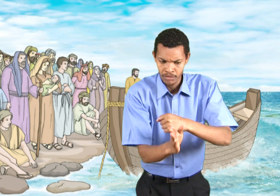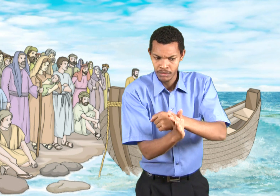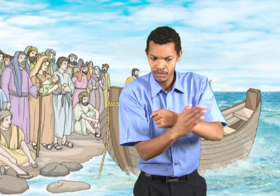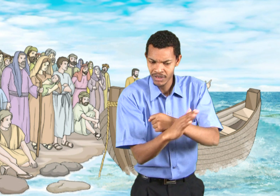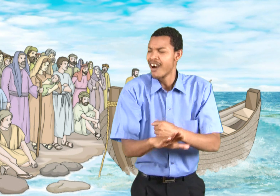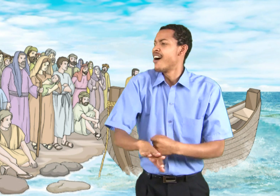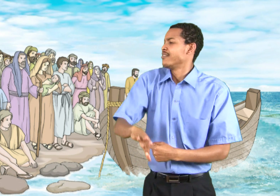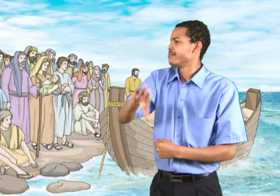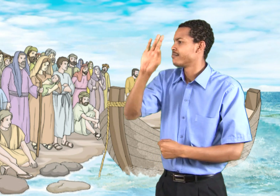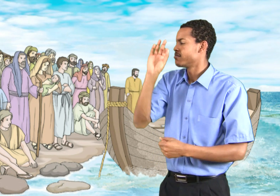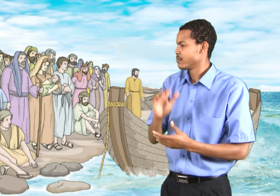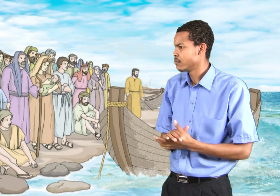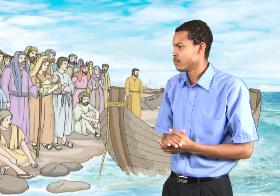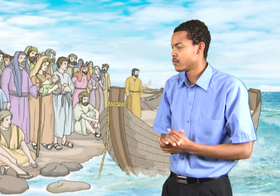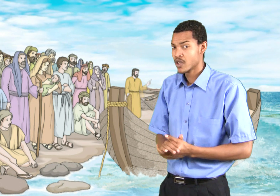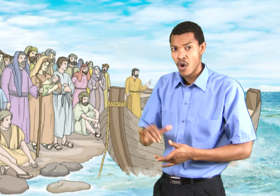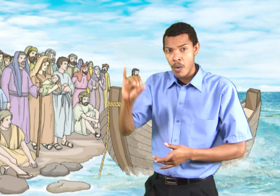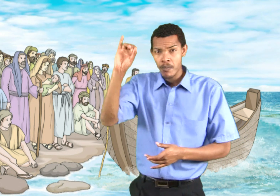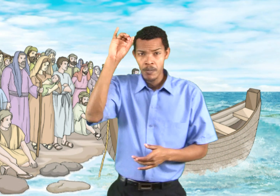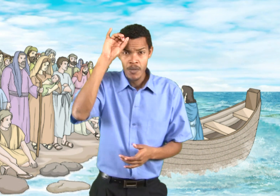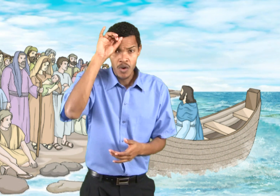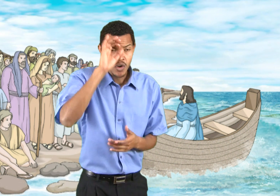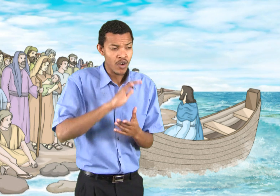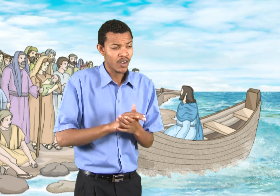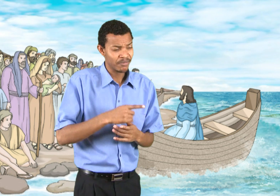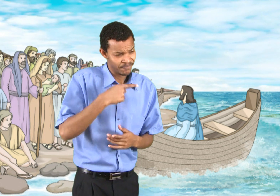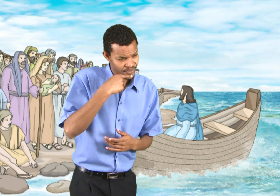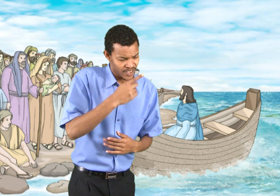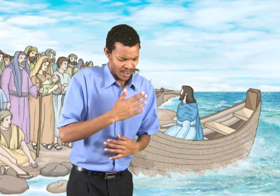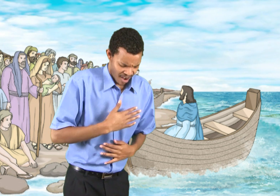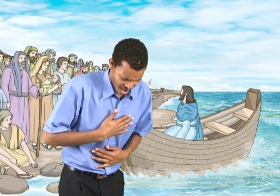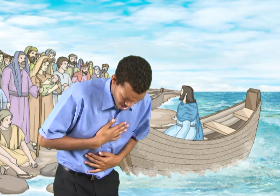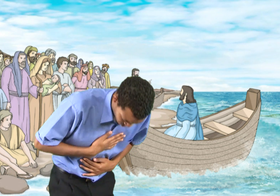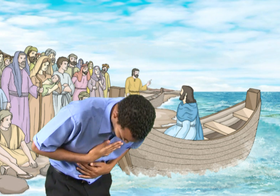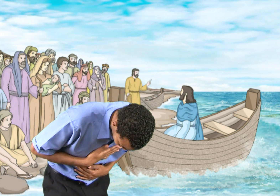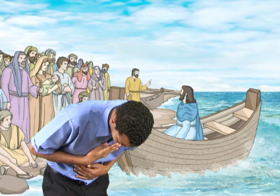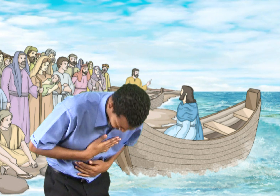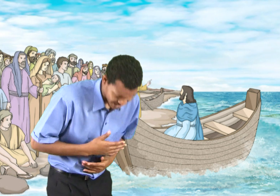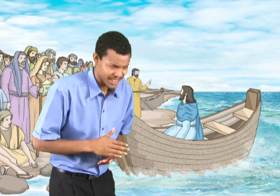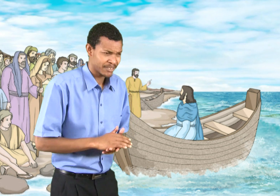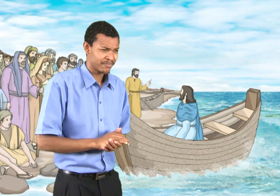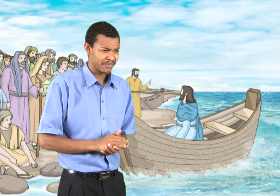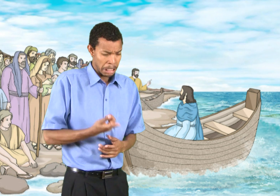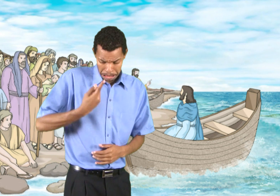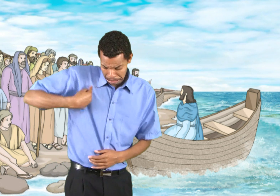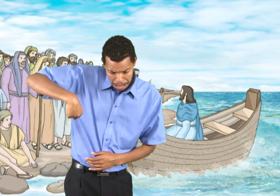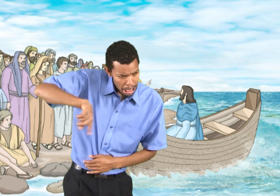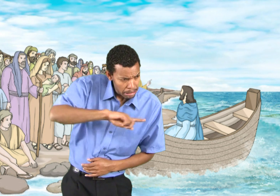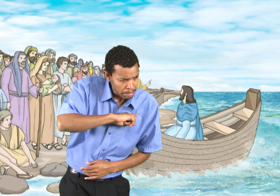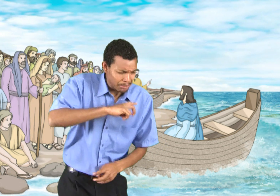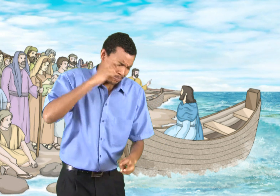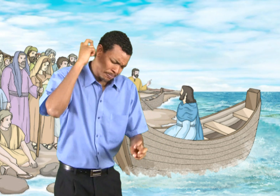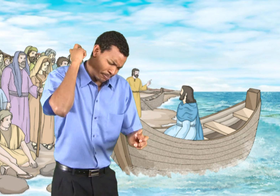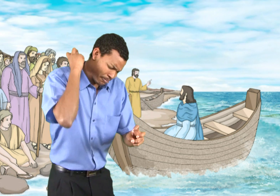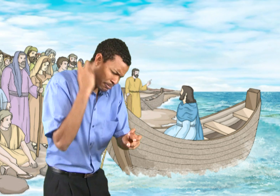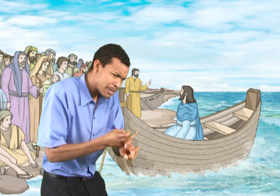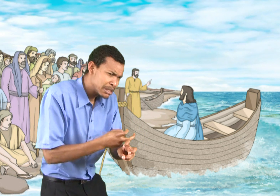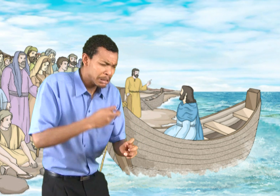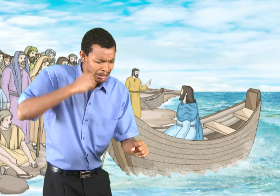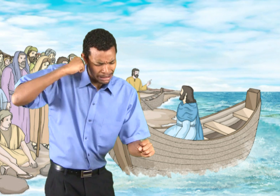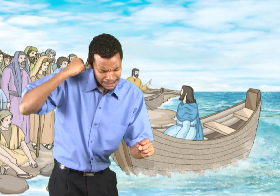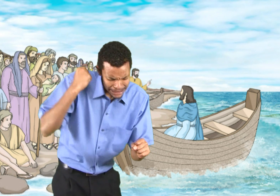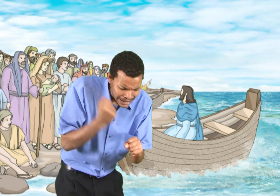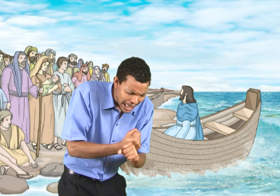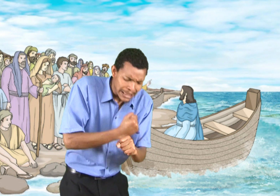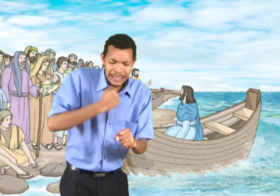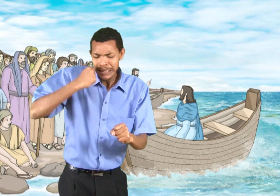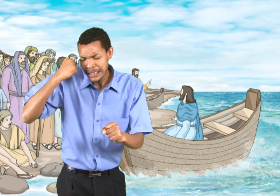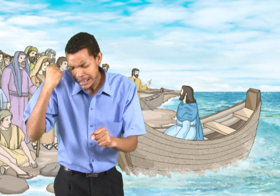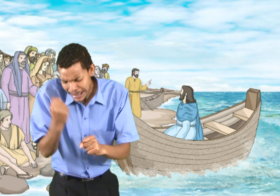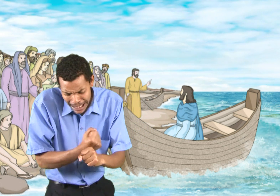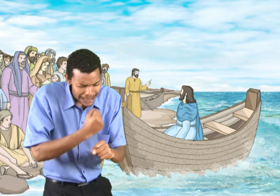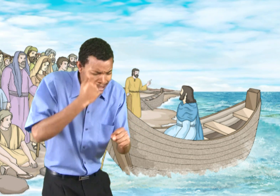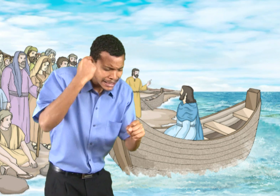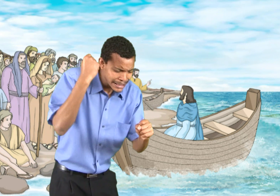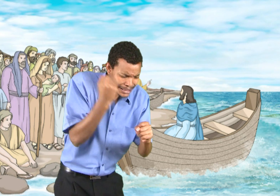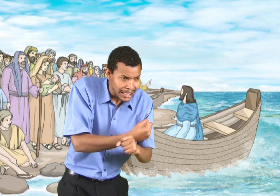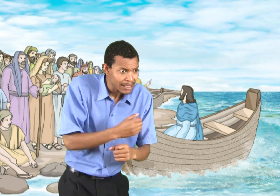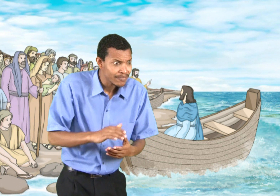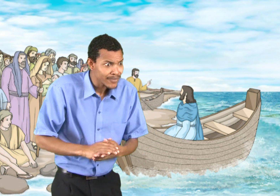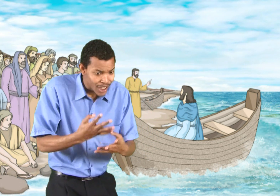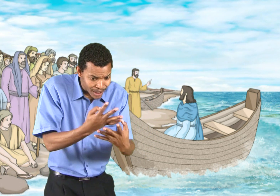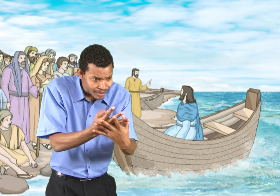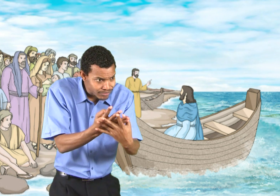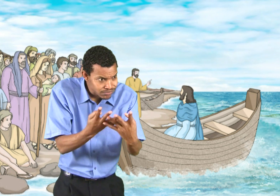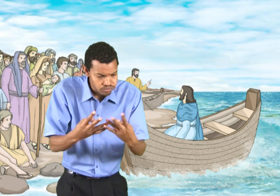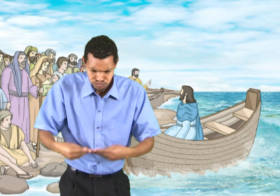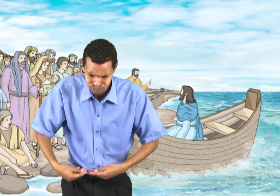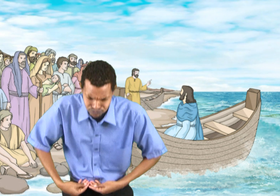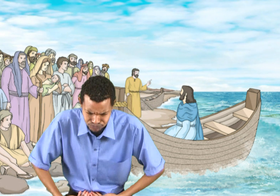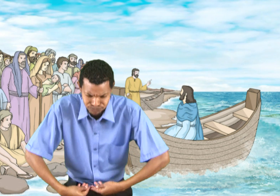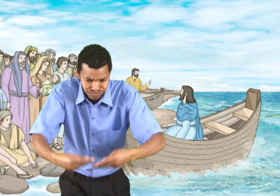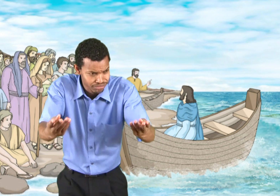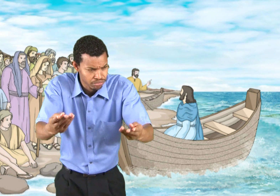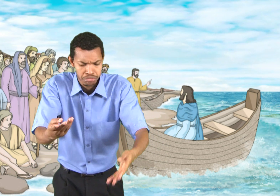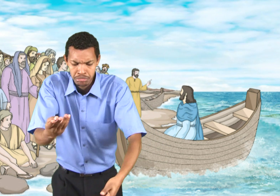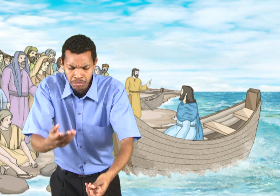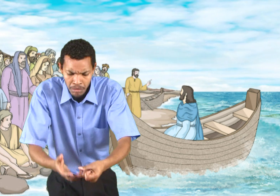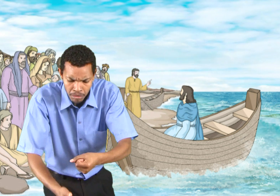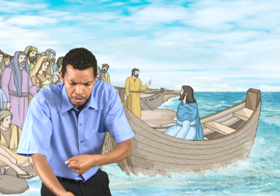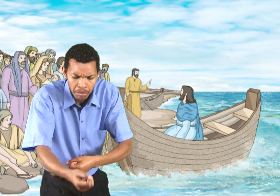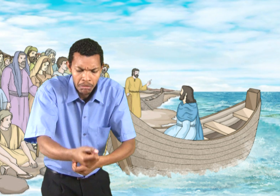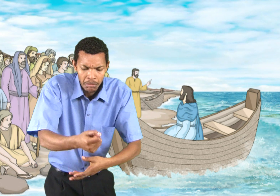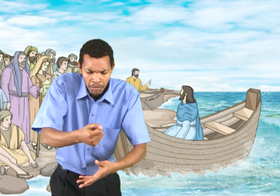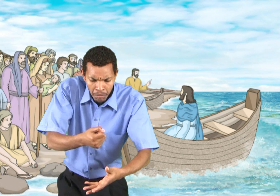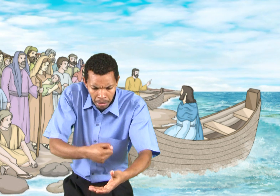And sitting down, He taught the people from the boat.